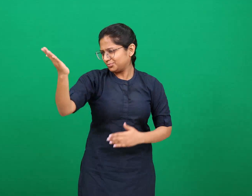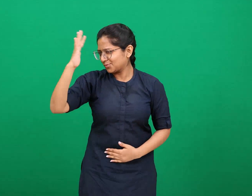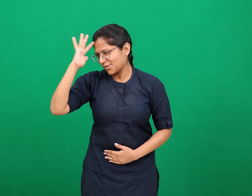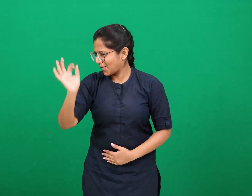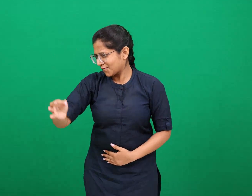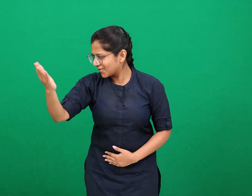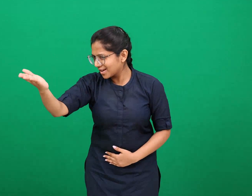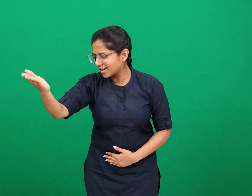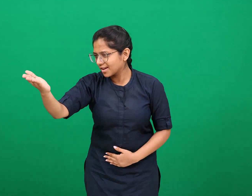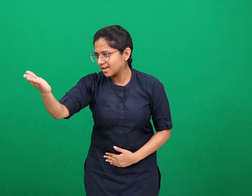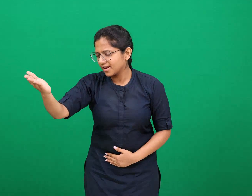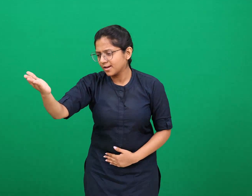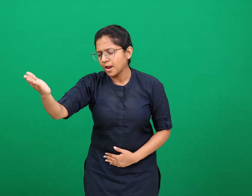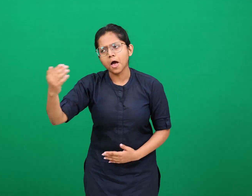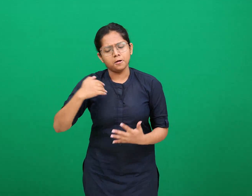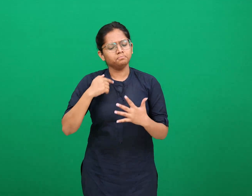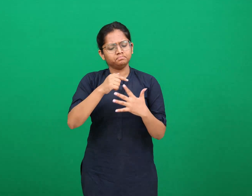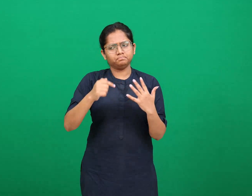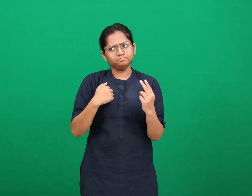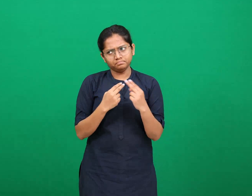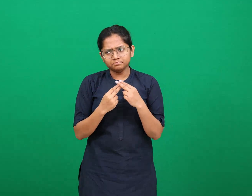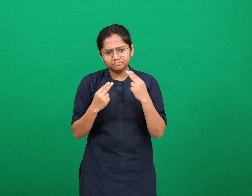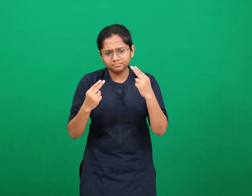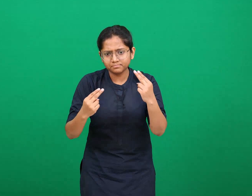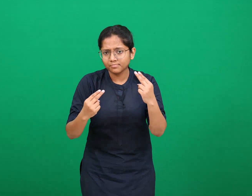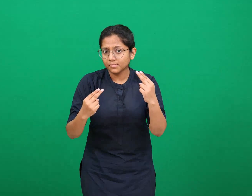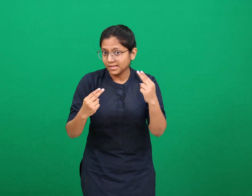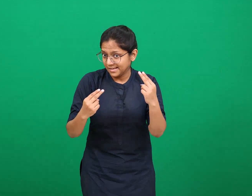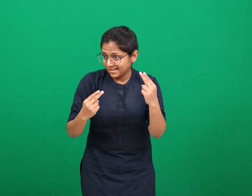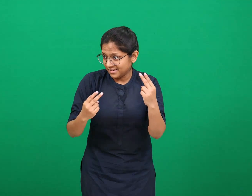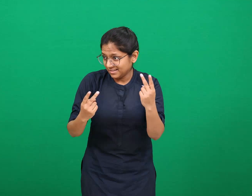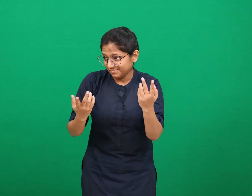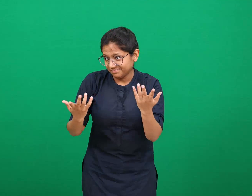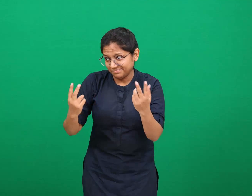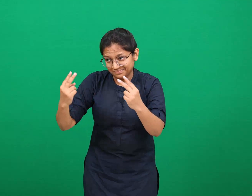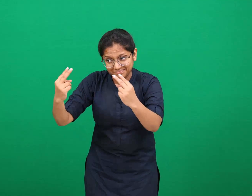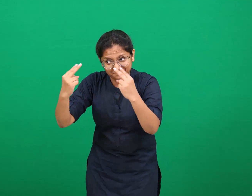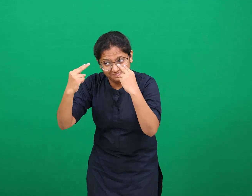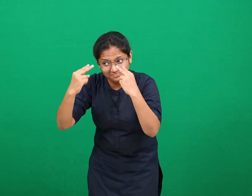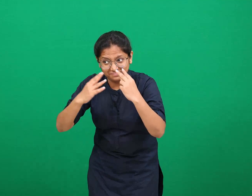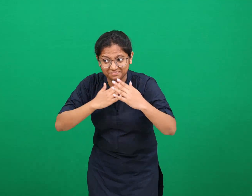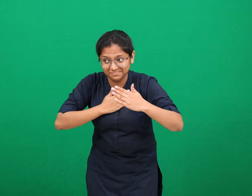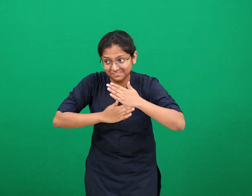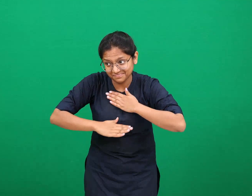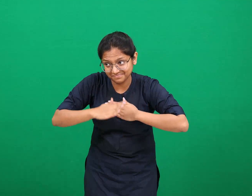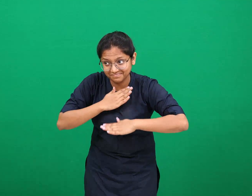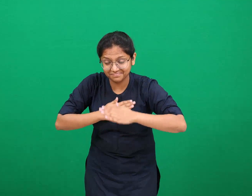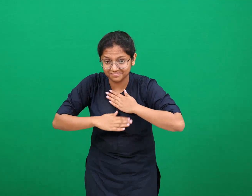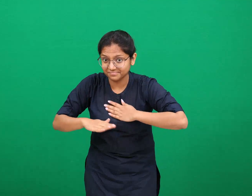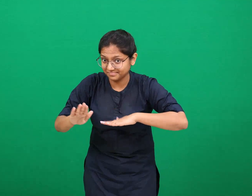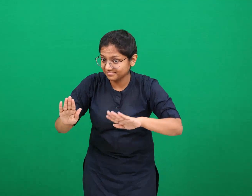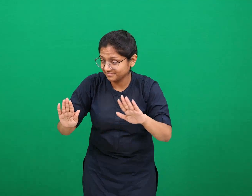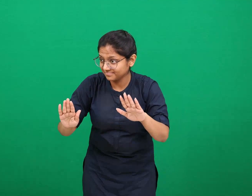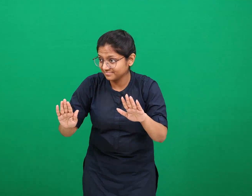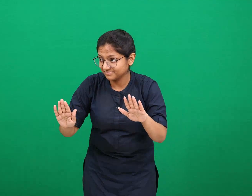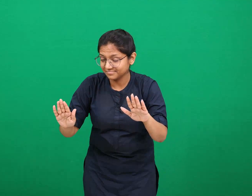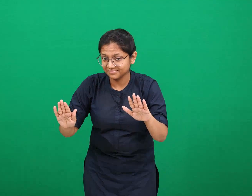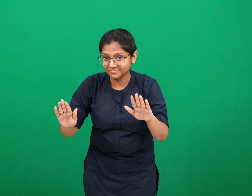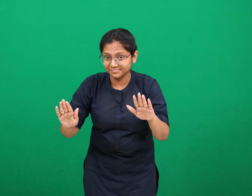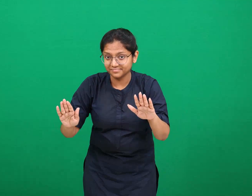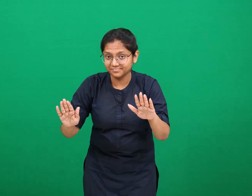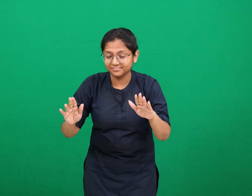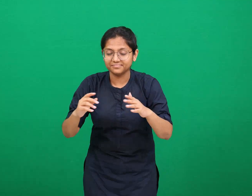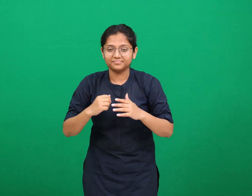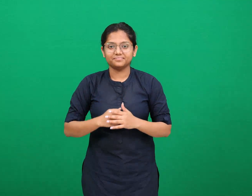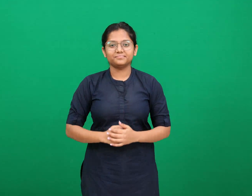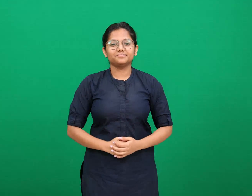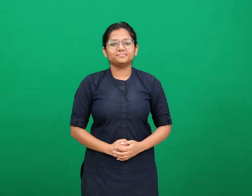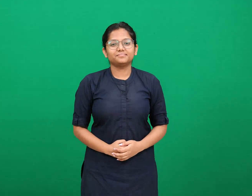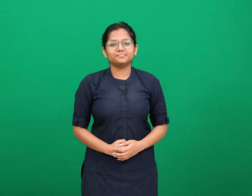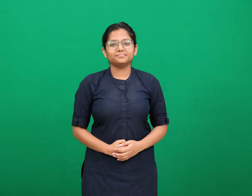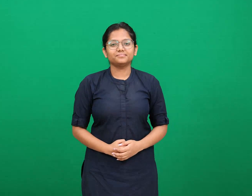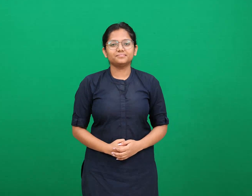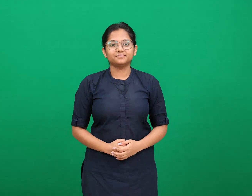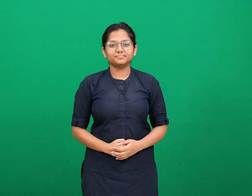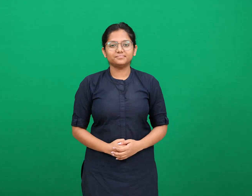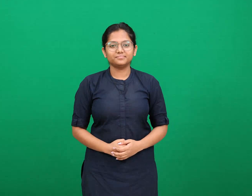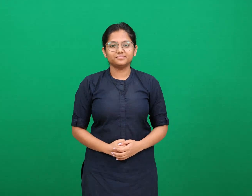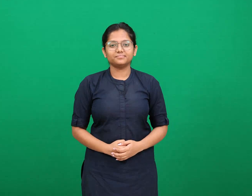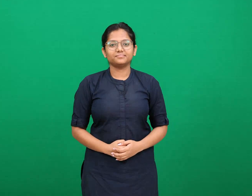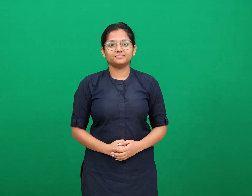I beg you, therefore, to listen to me patiently.